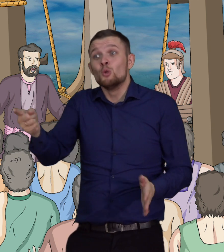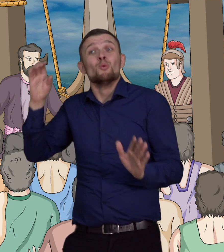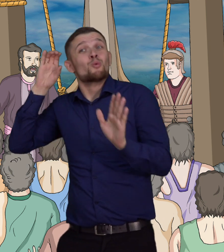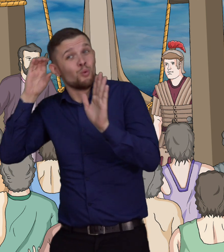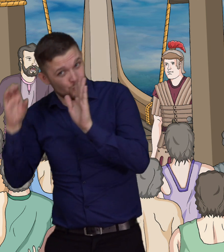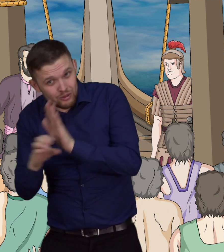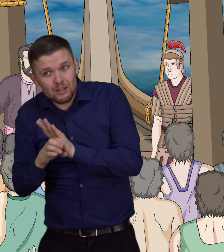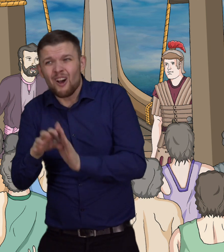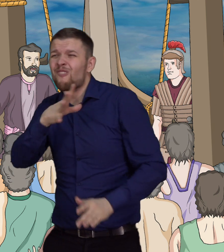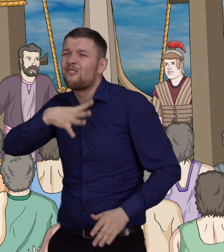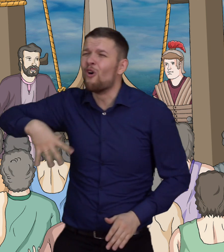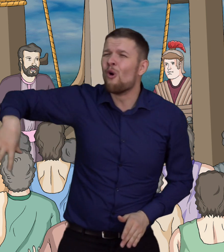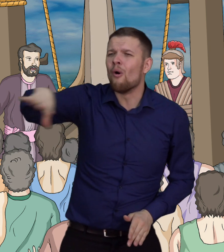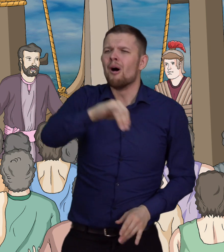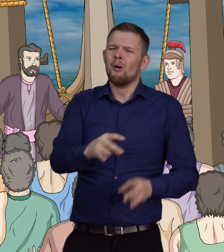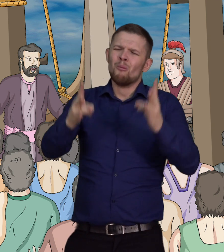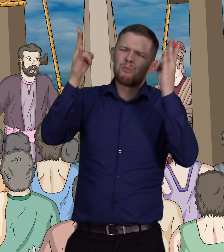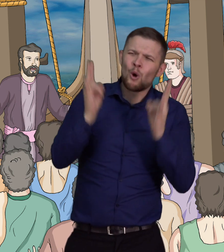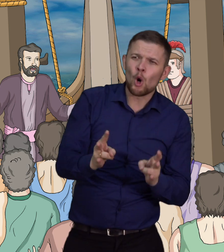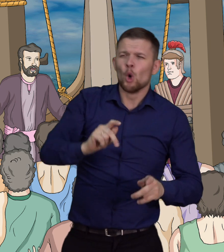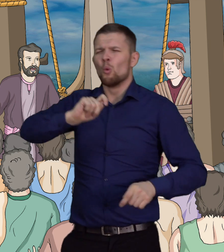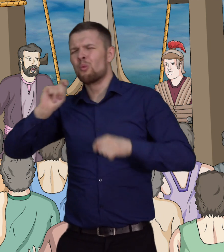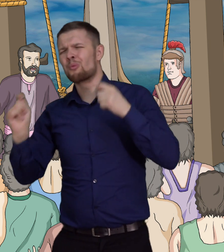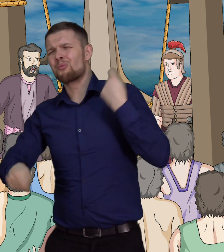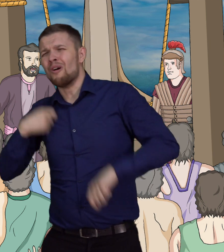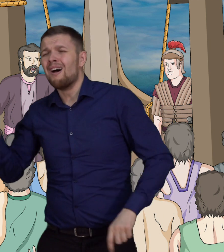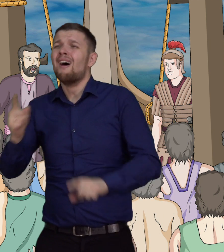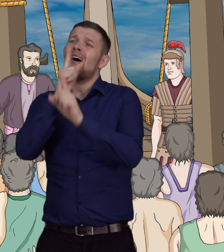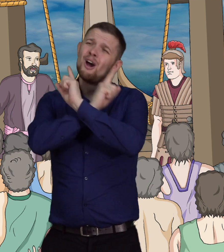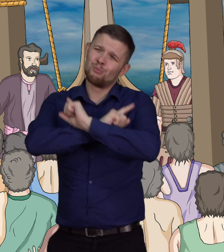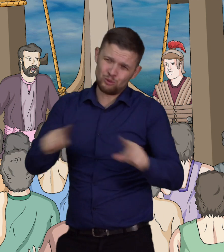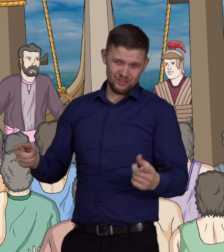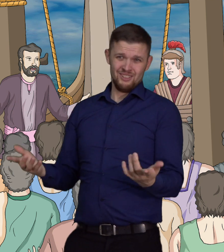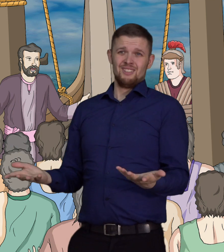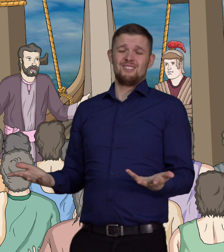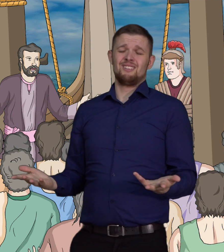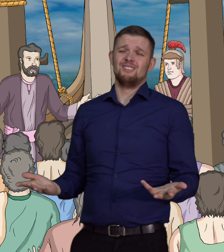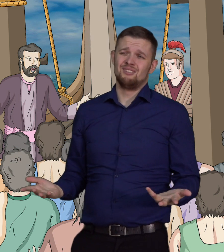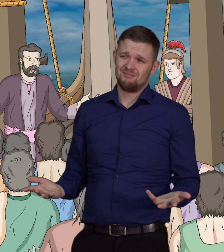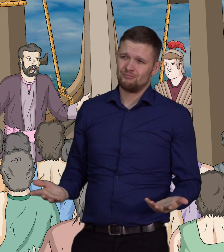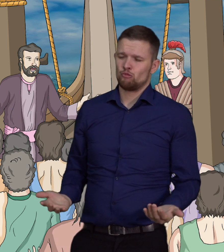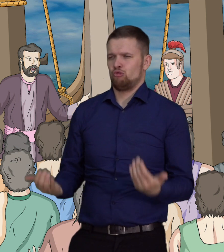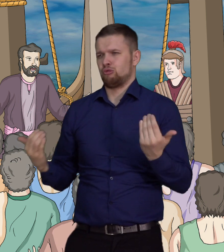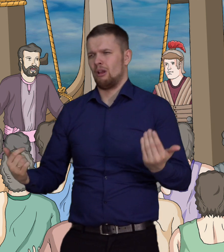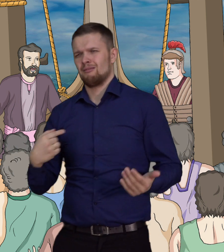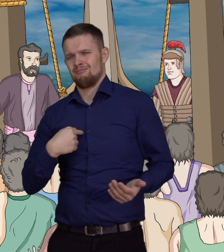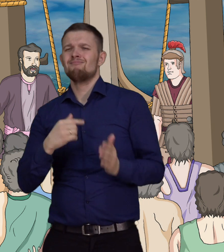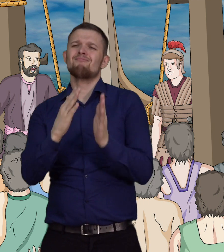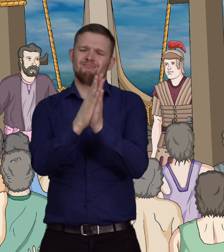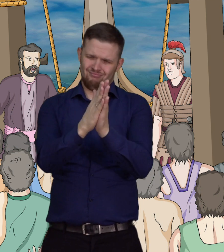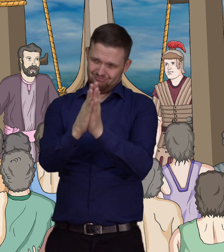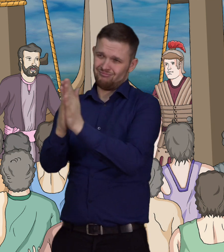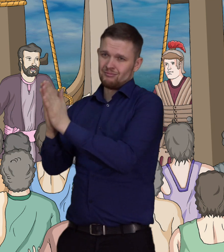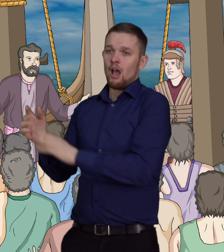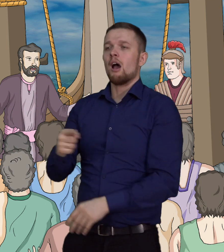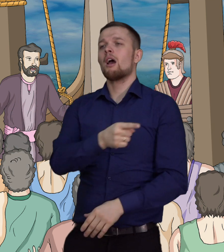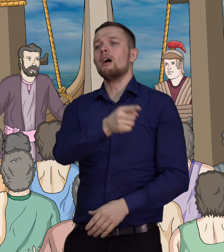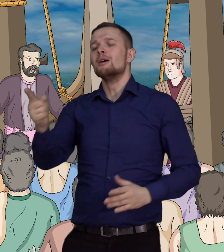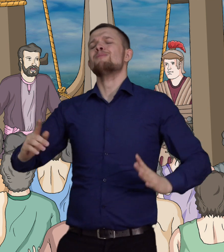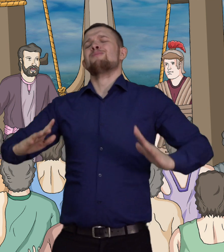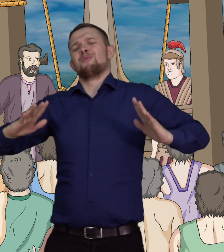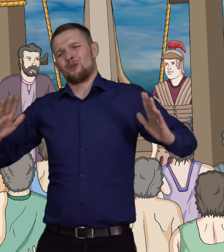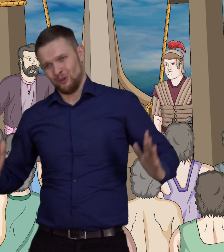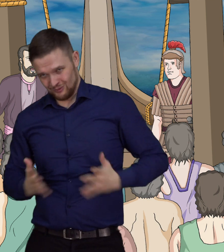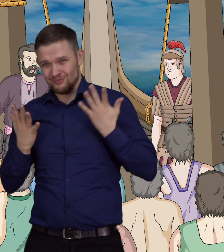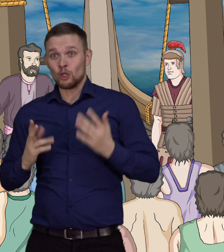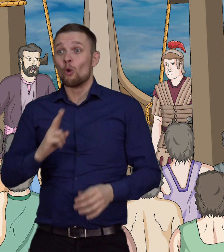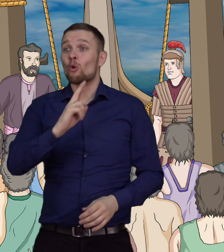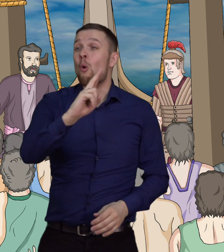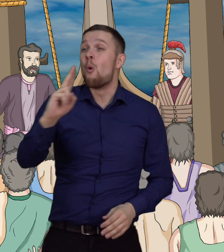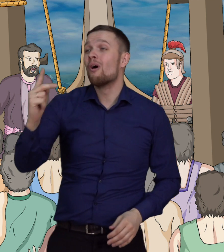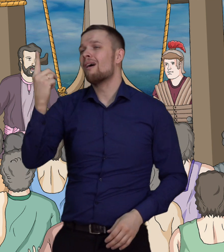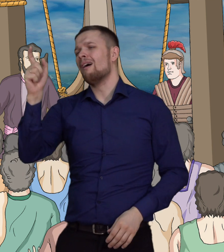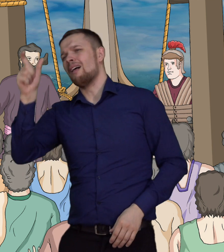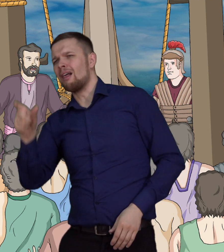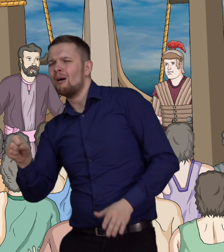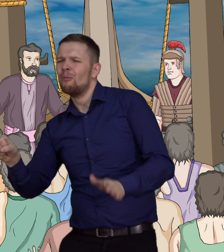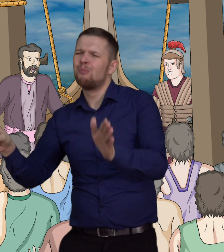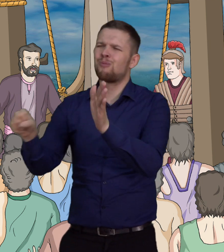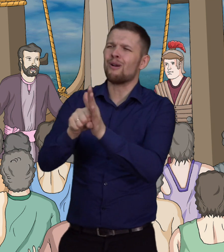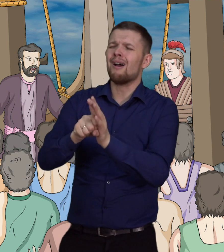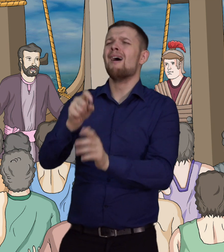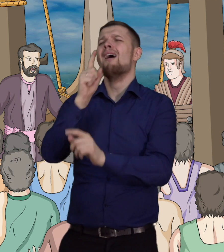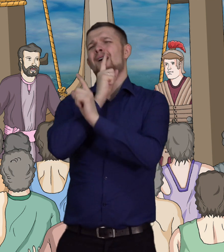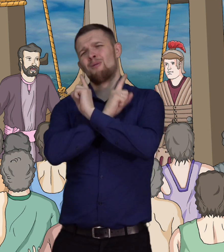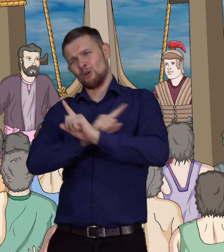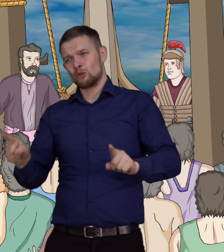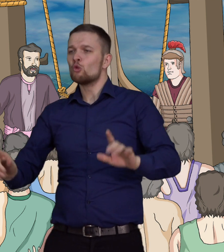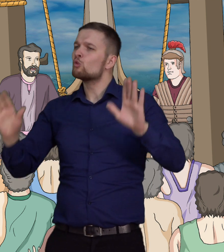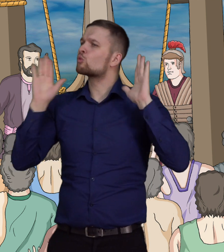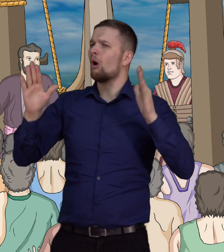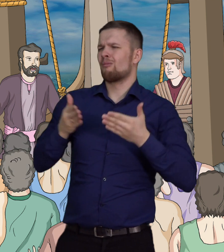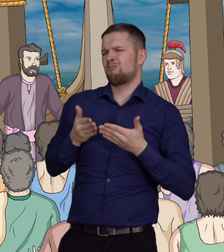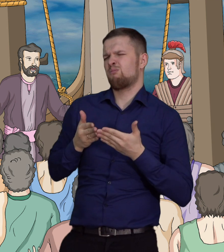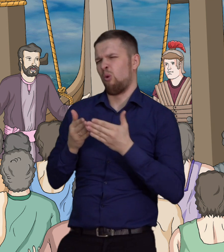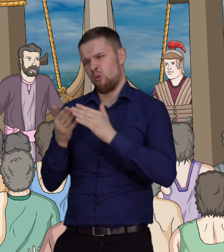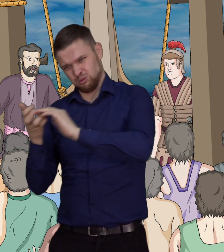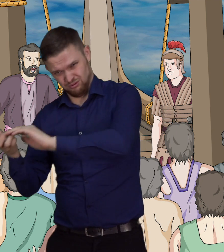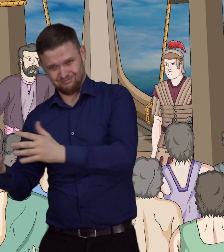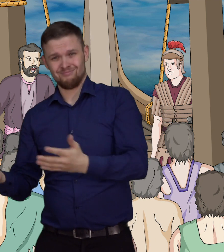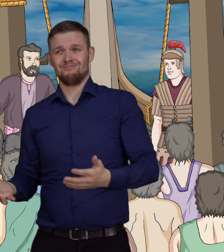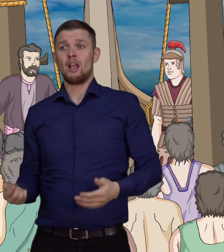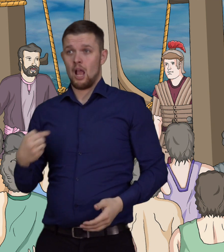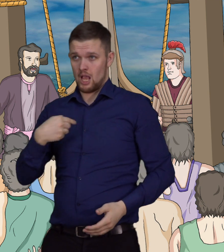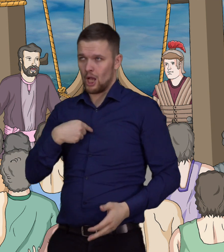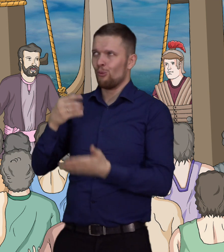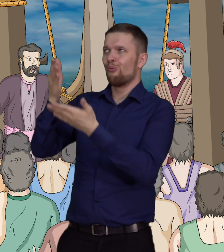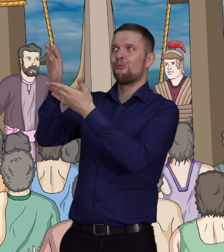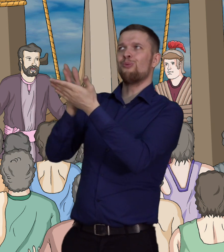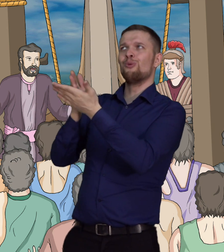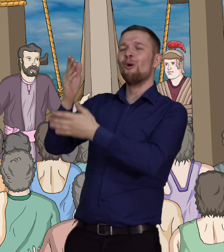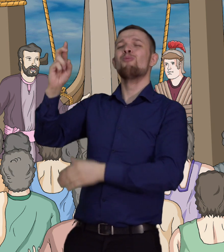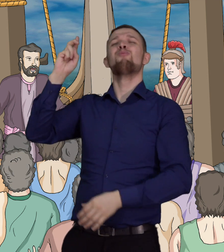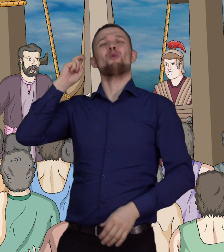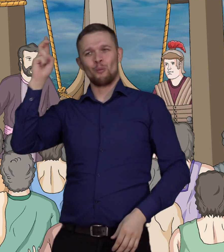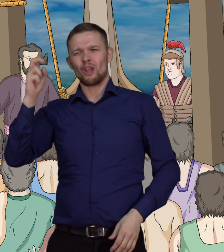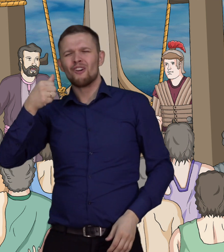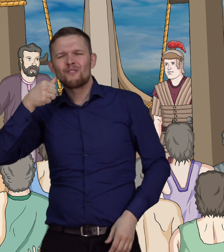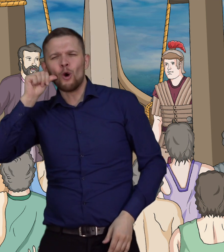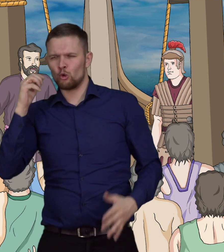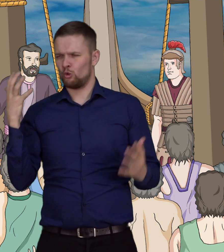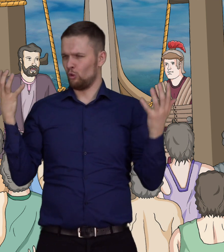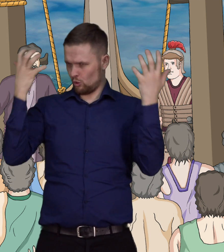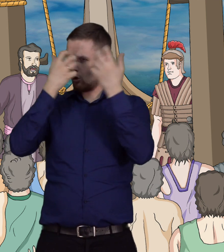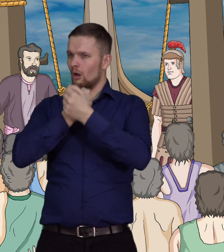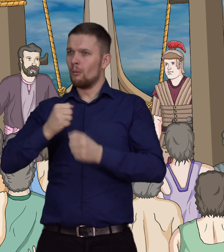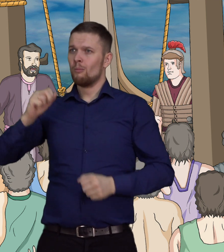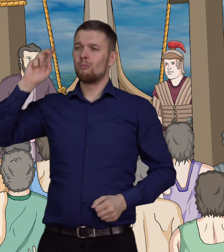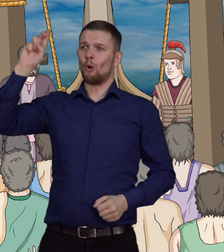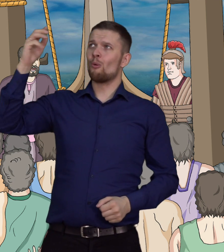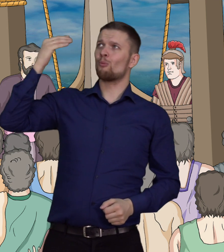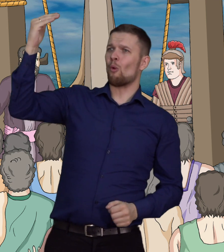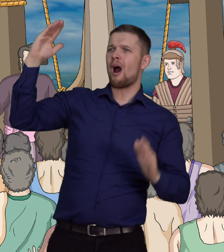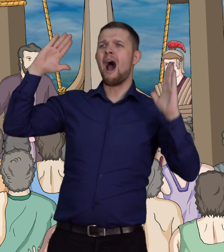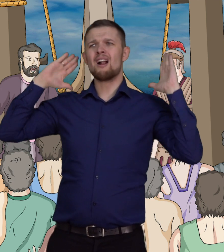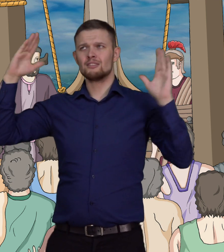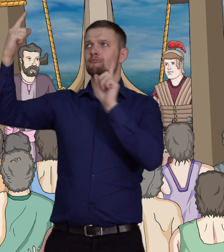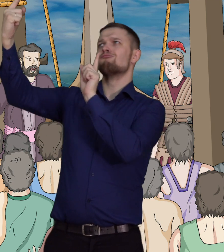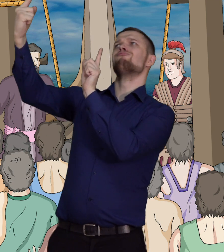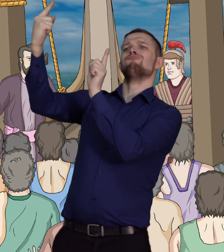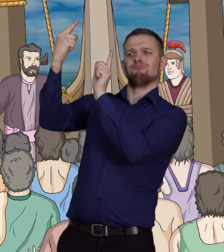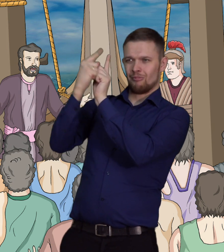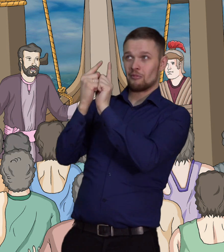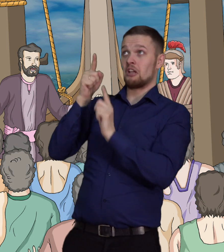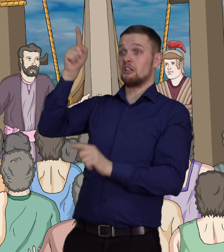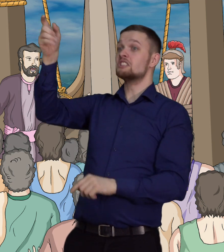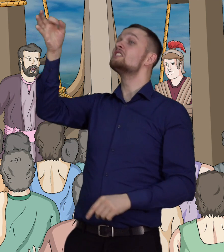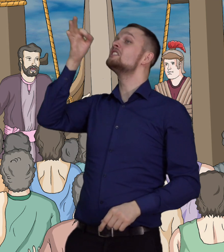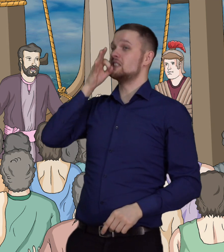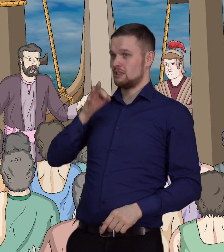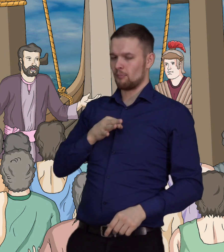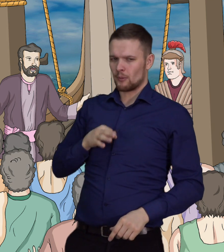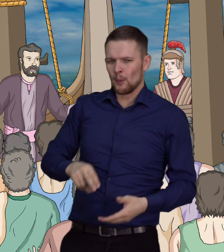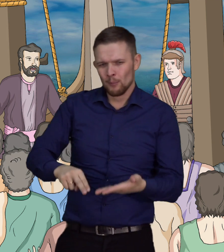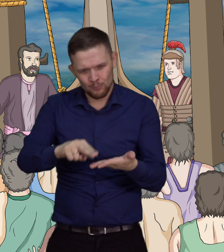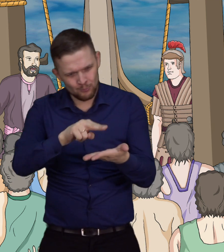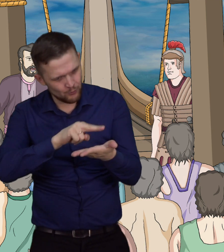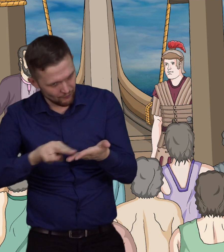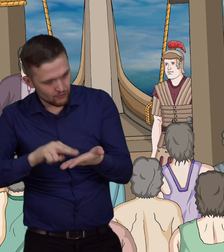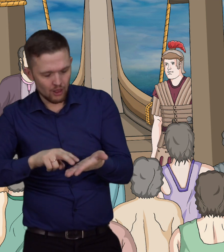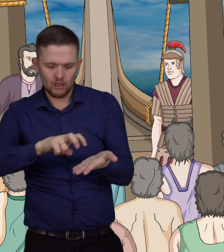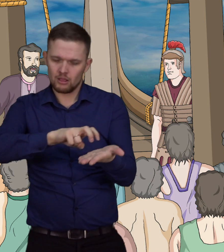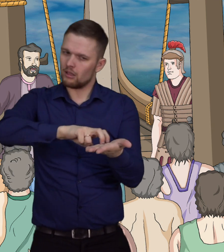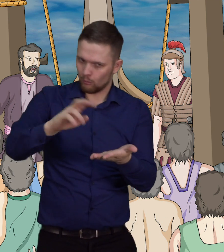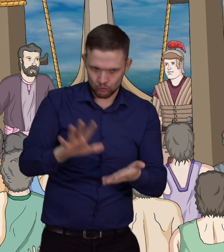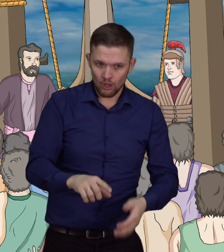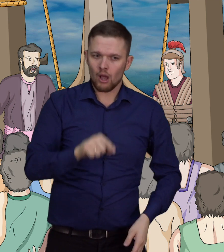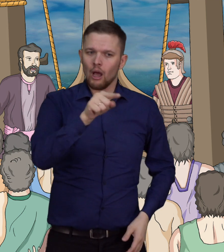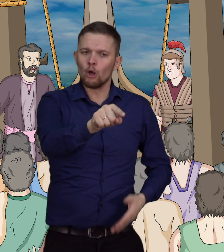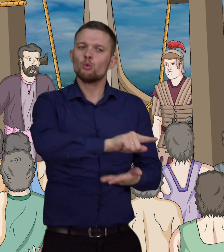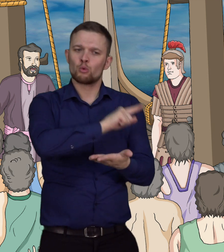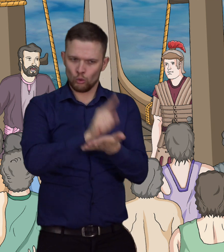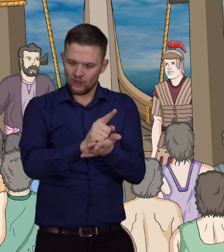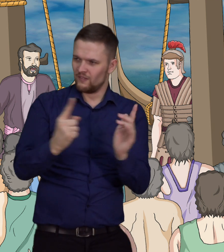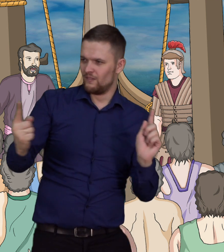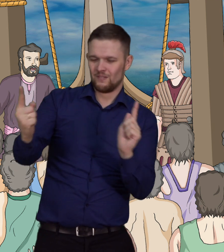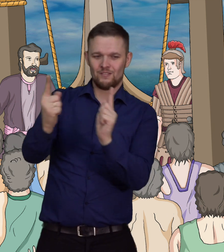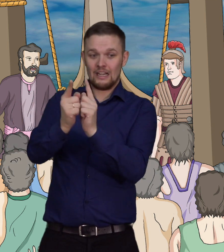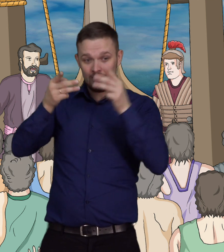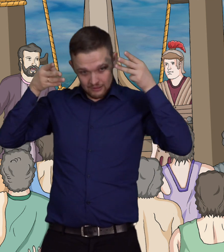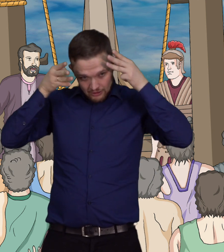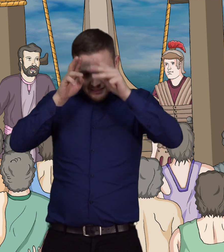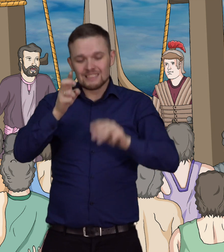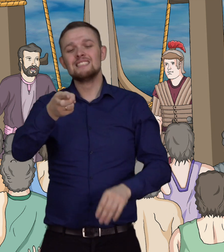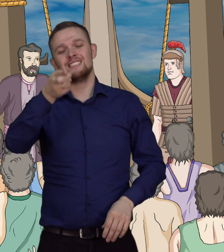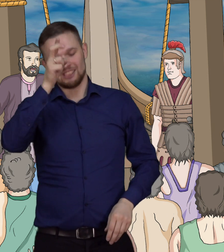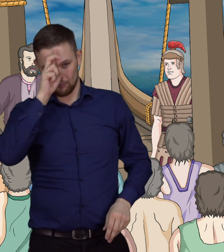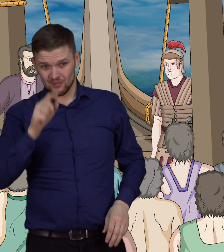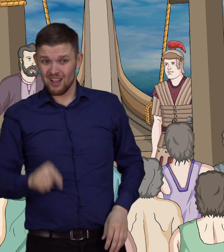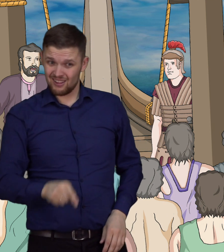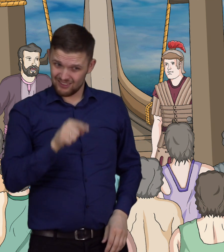But now I urge you to keep up your courage, because you will not experience any loss of life, but only of the ship. For just last night an angel of God, whose I am and whom I serve, stood beside me and said, ‘Do not be afraid, Paul;